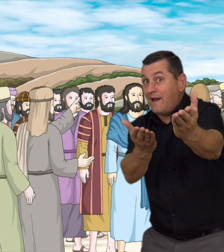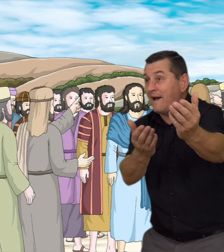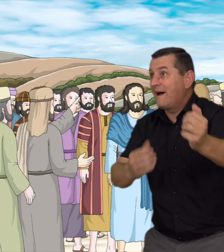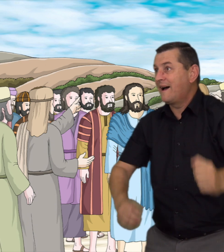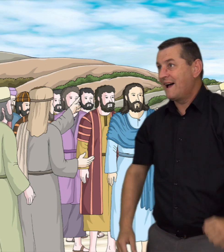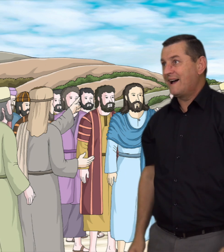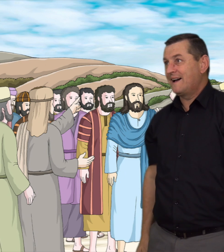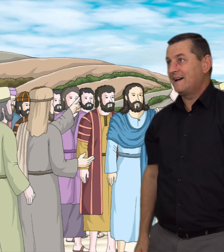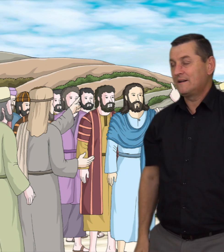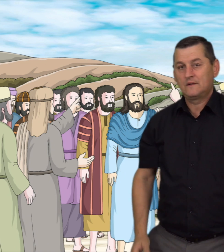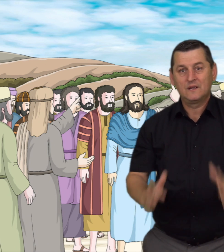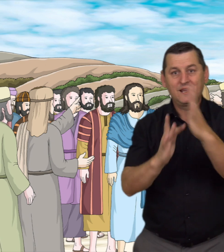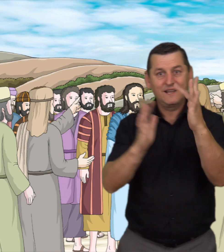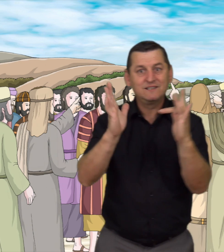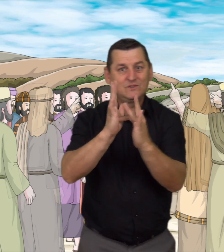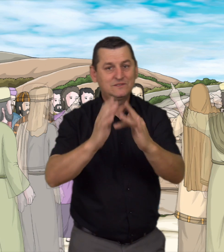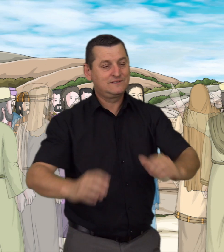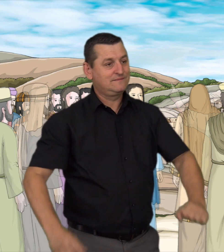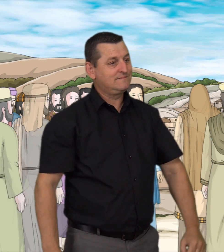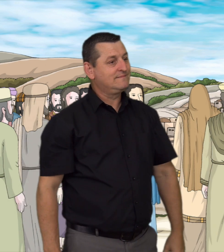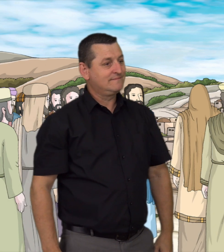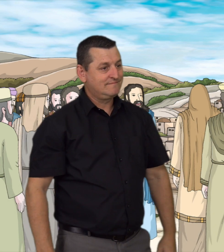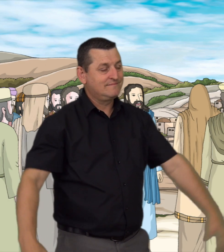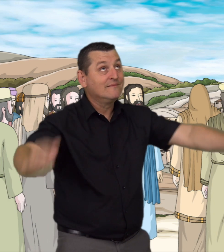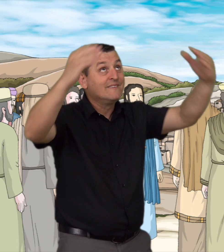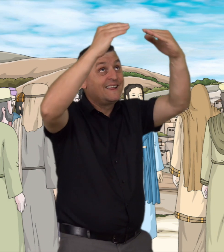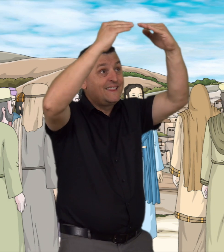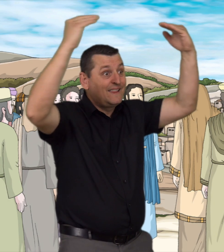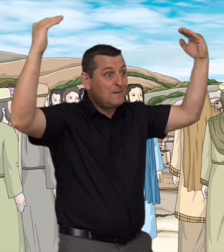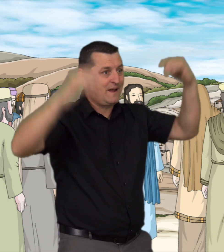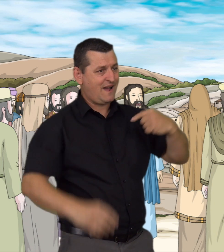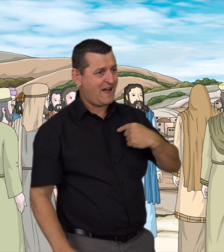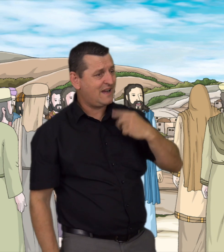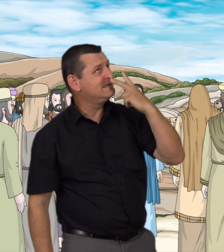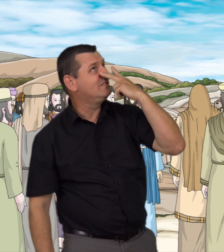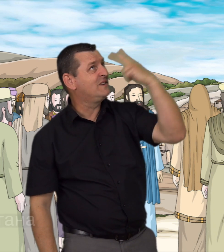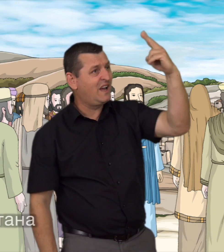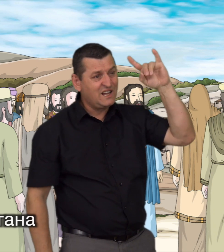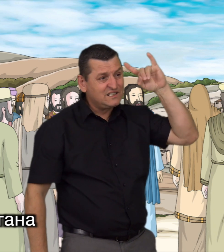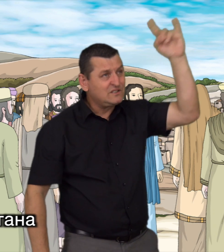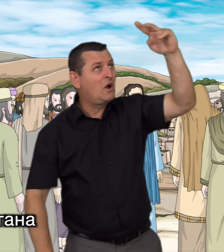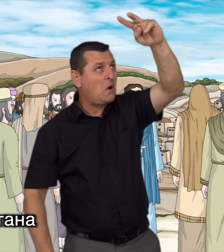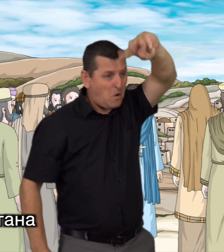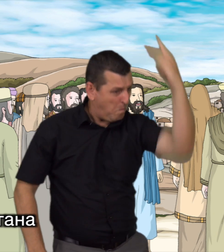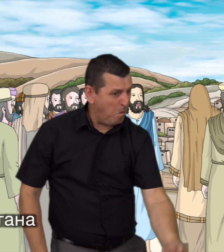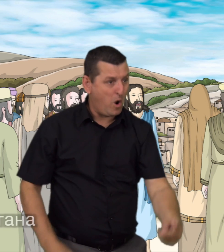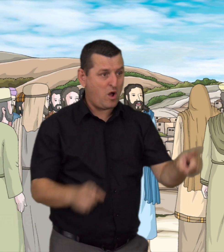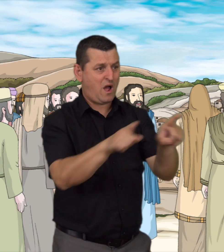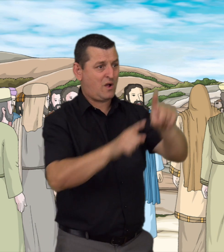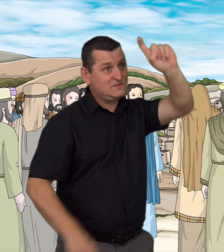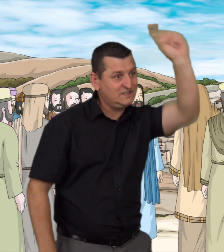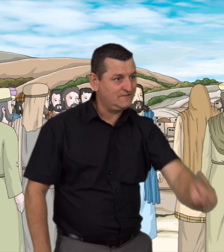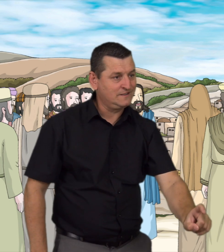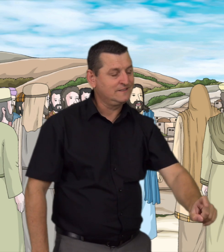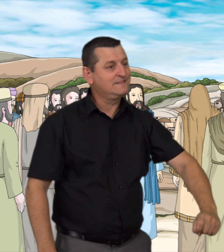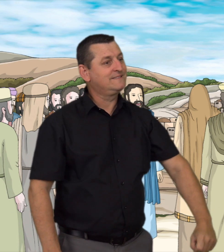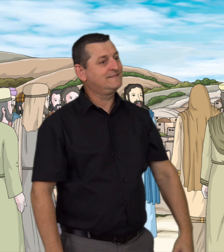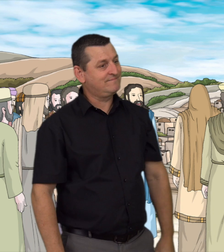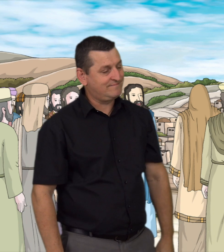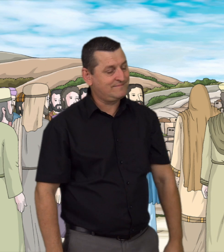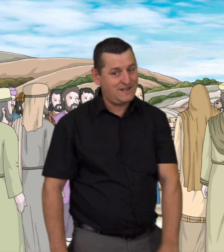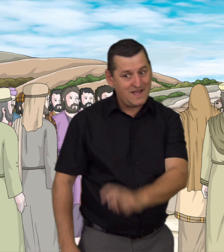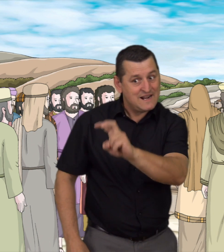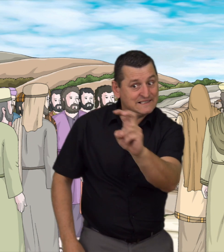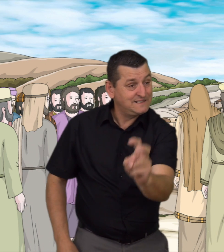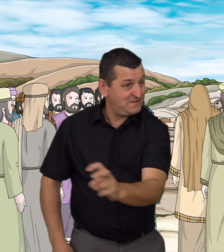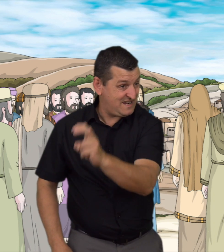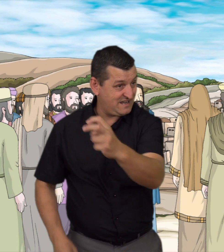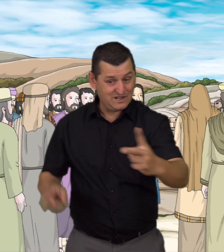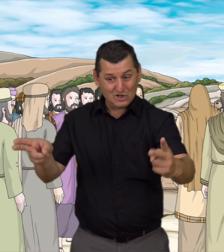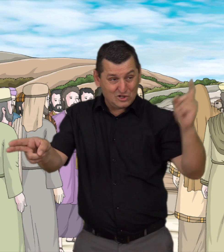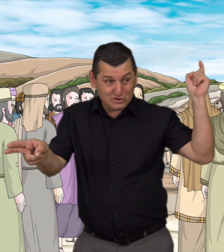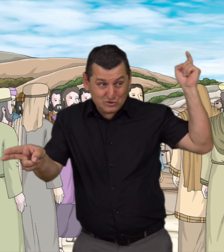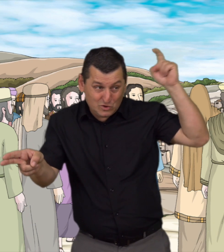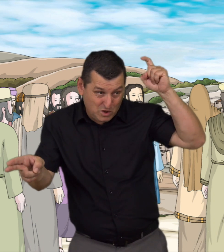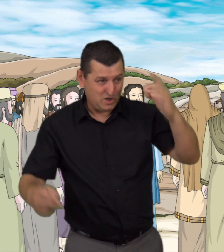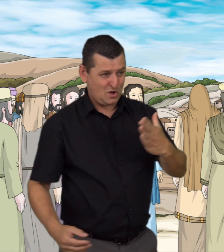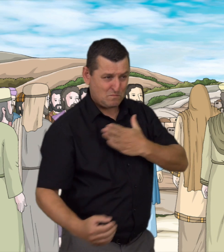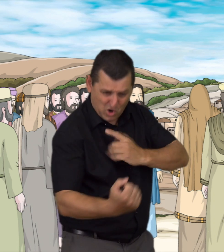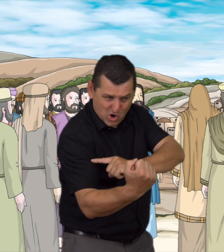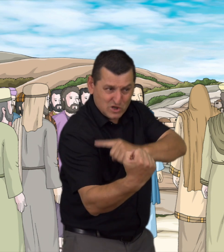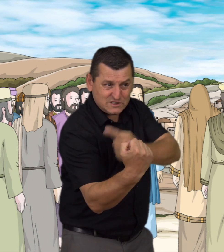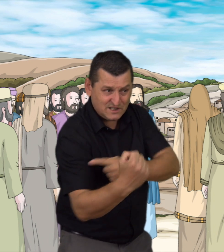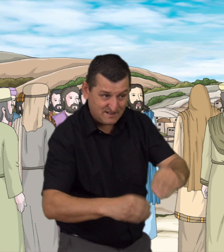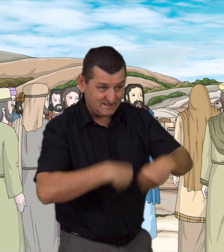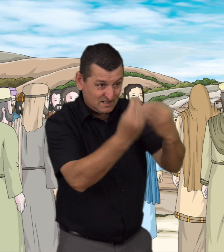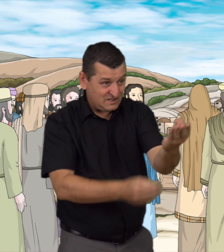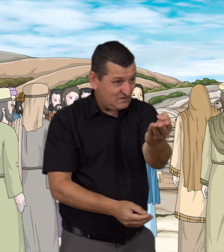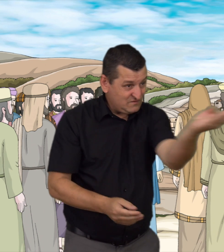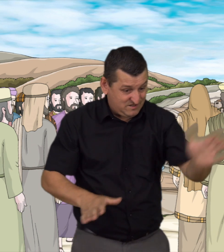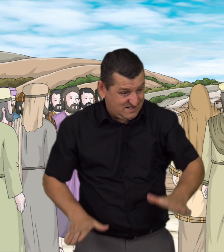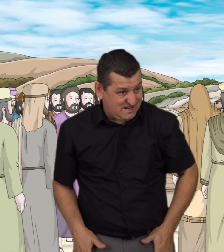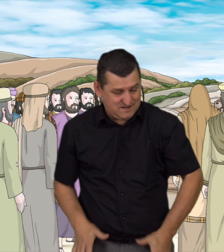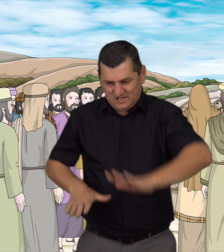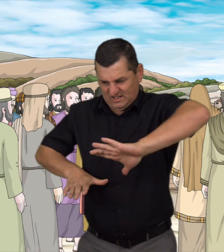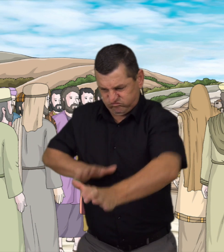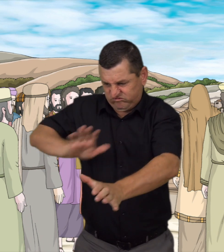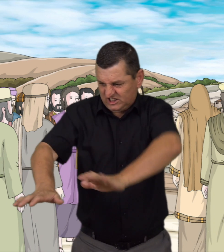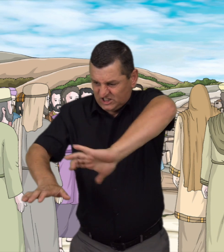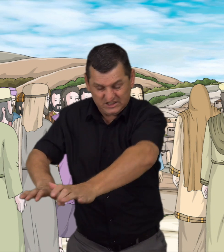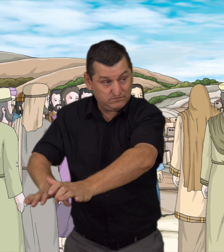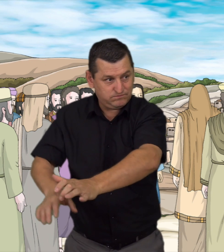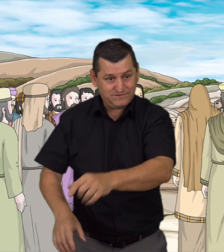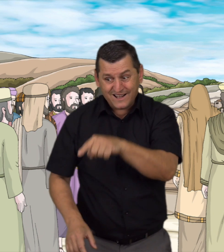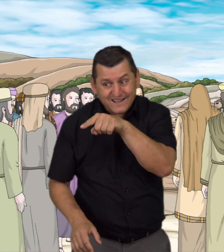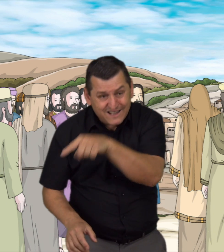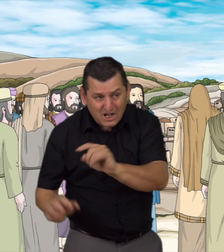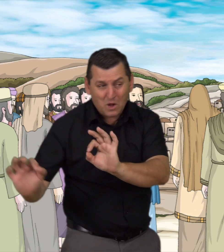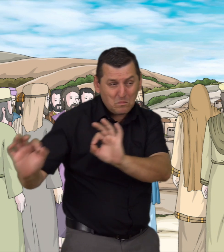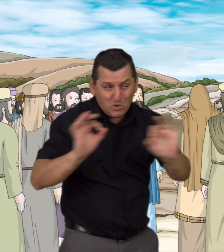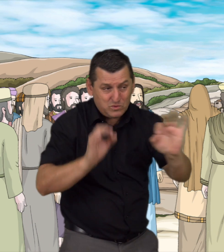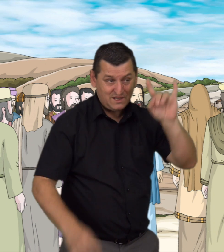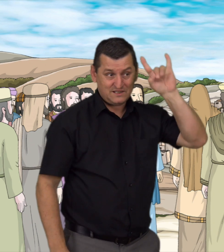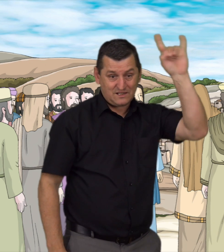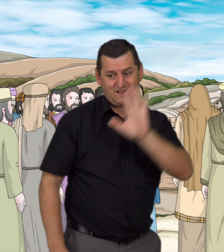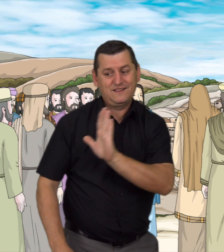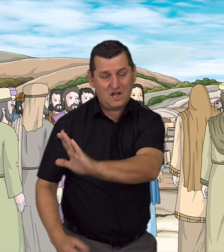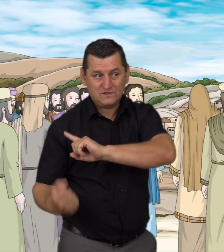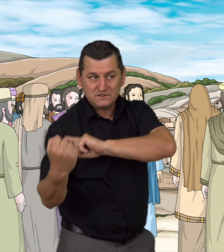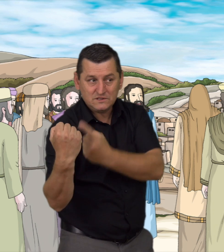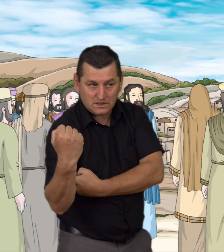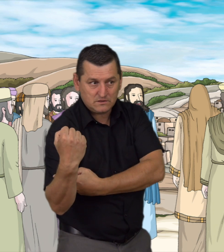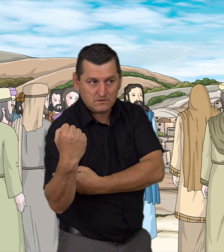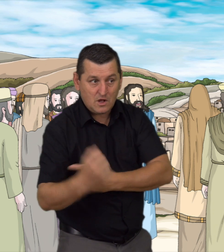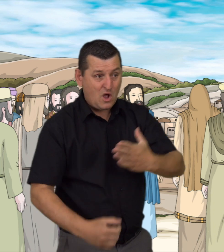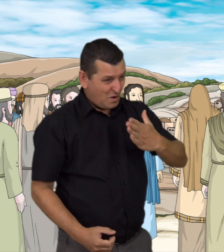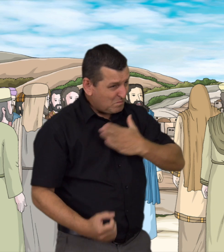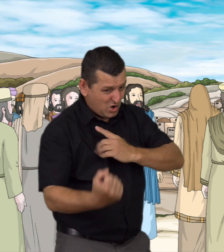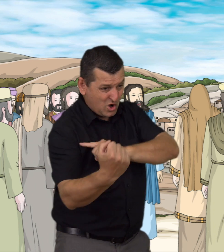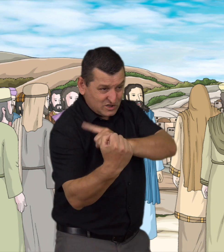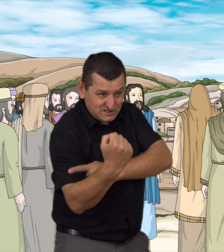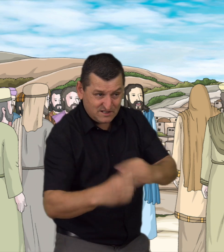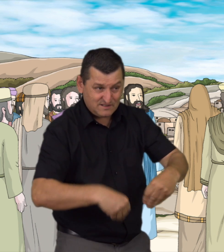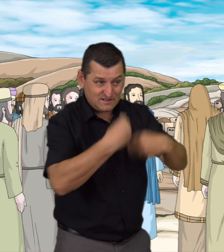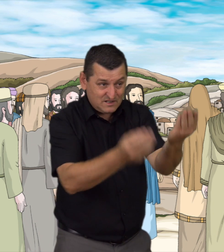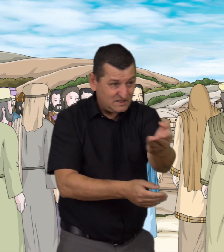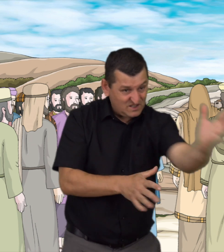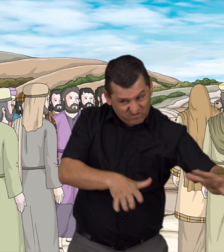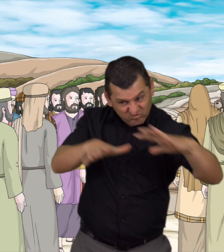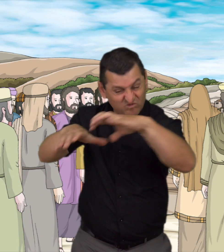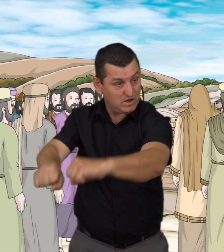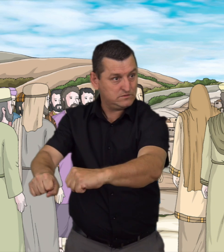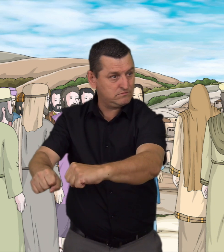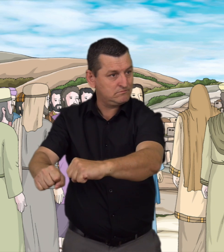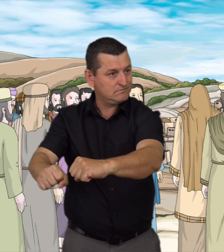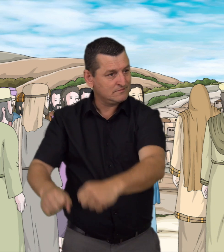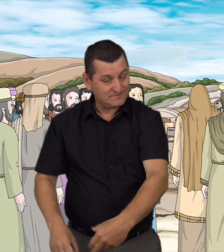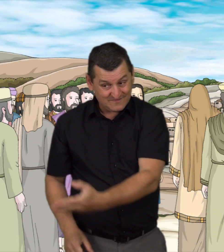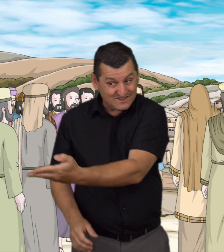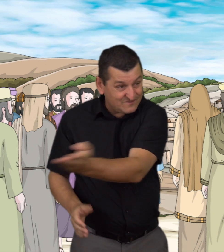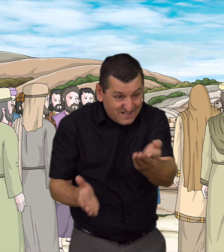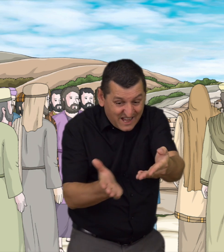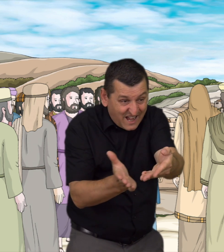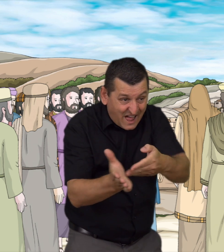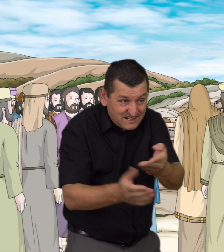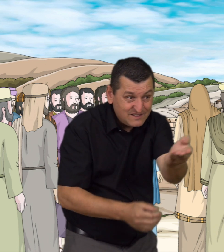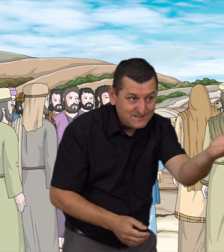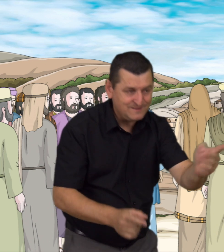Behold, I have given you authority to tread on snakes and scorpions, and over all the power of the enemy.